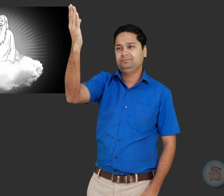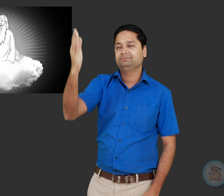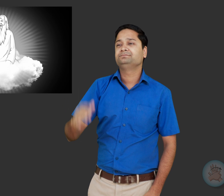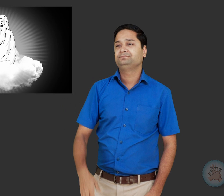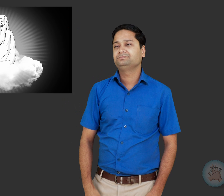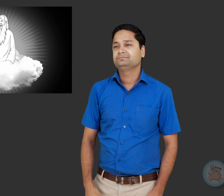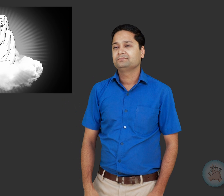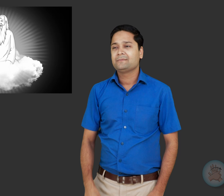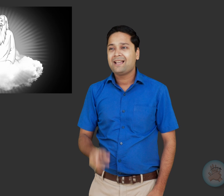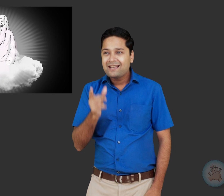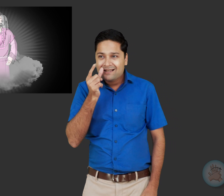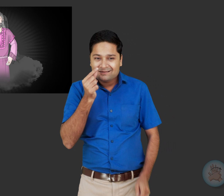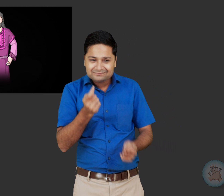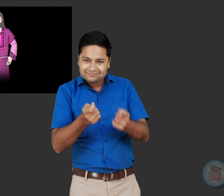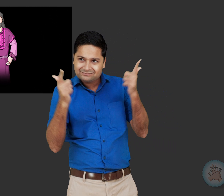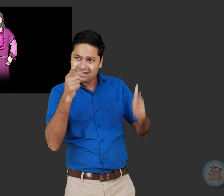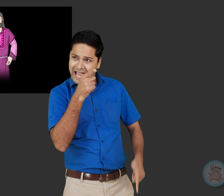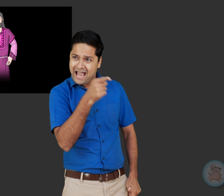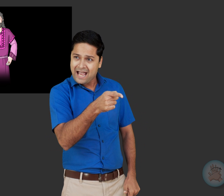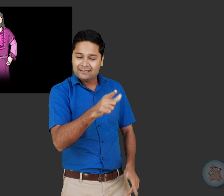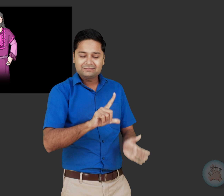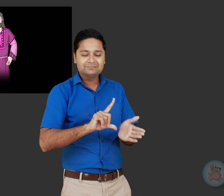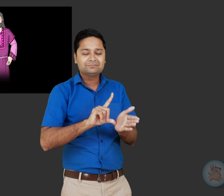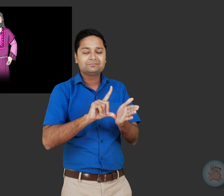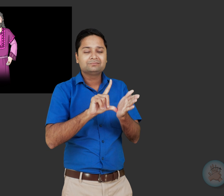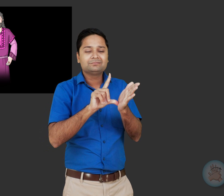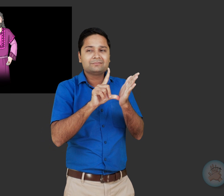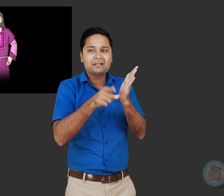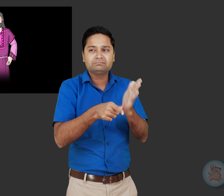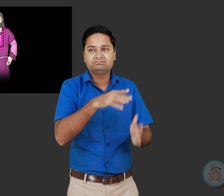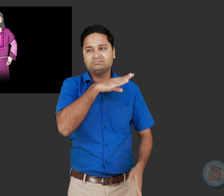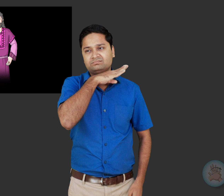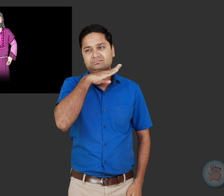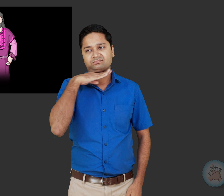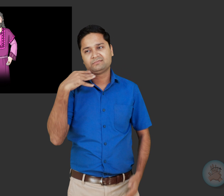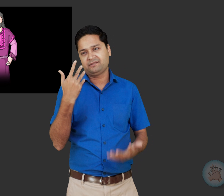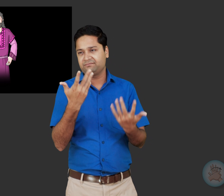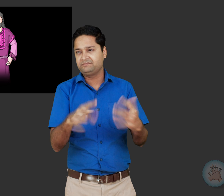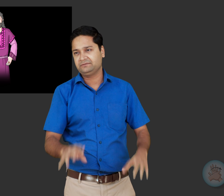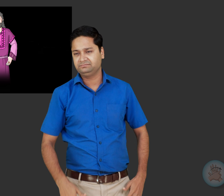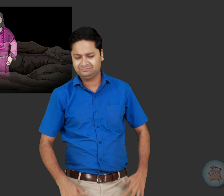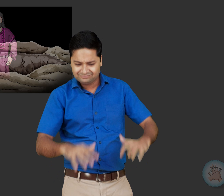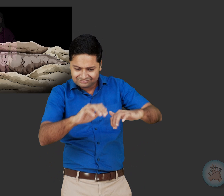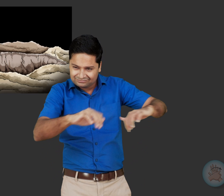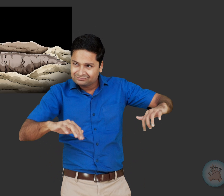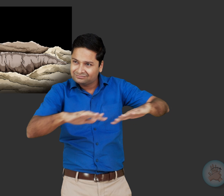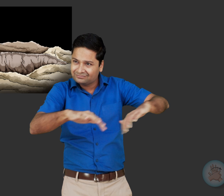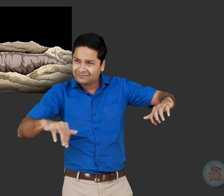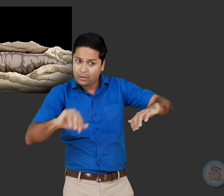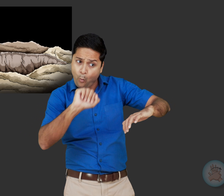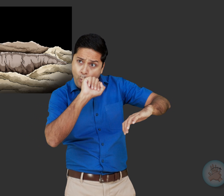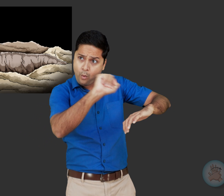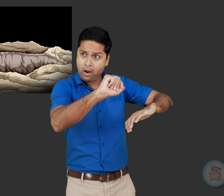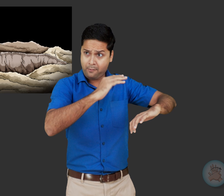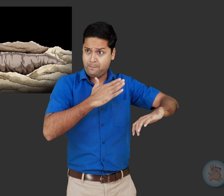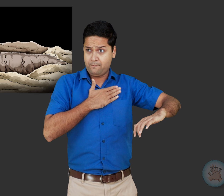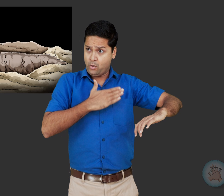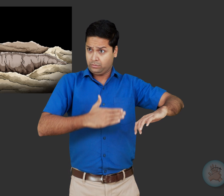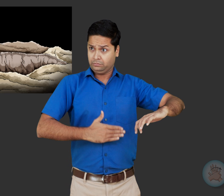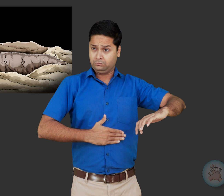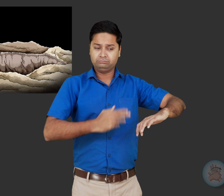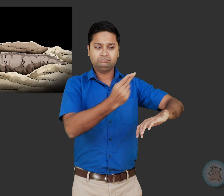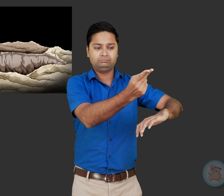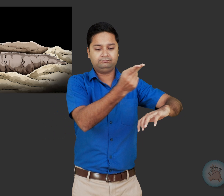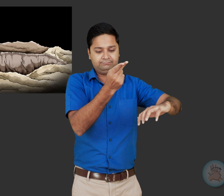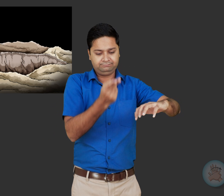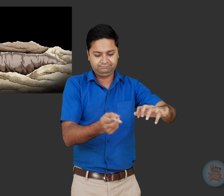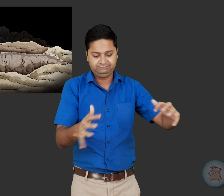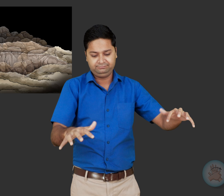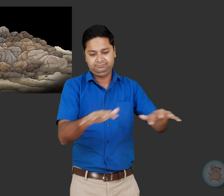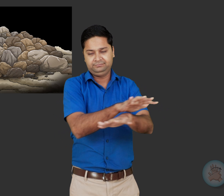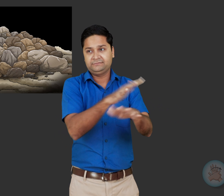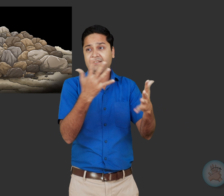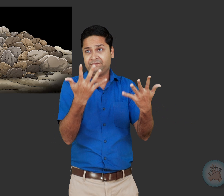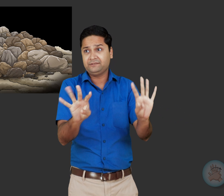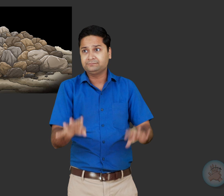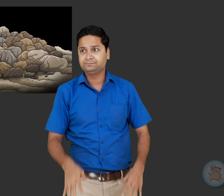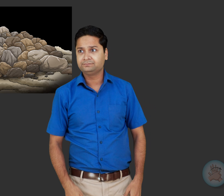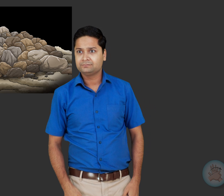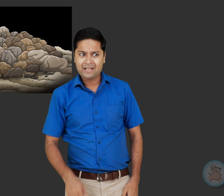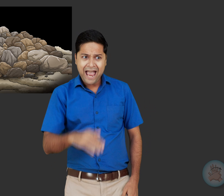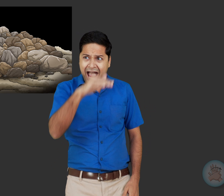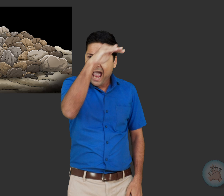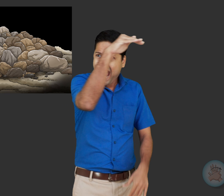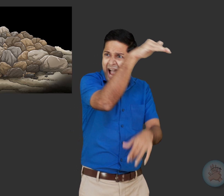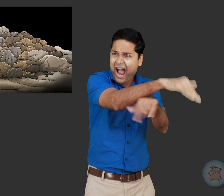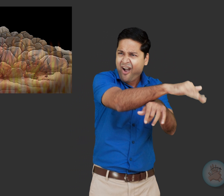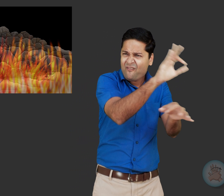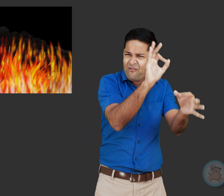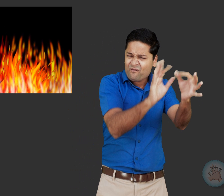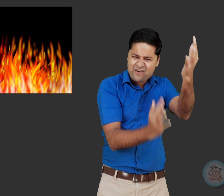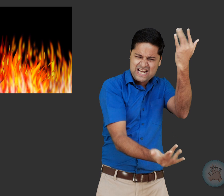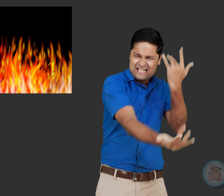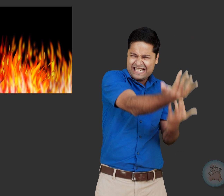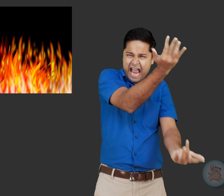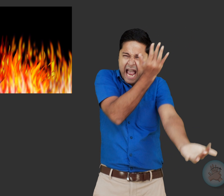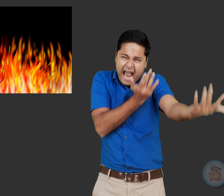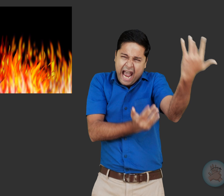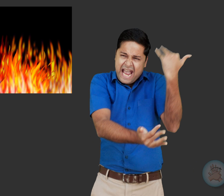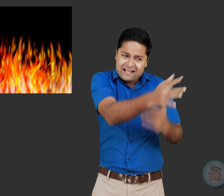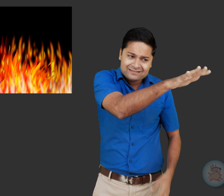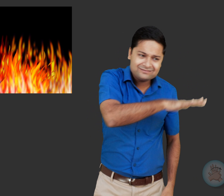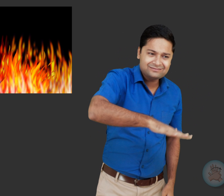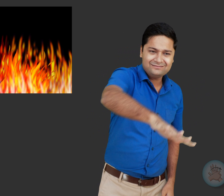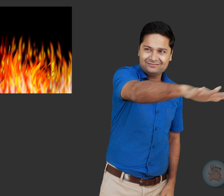And the rich man also died and was buried.